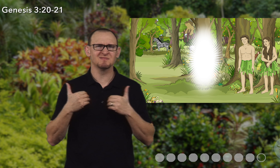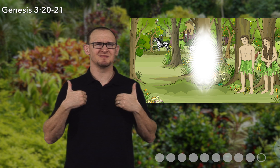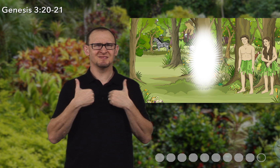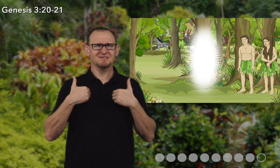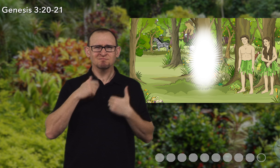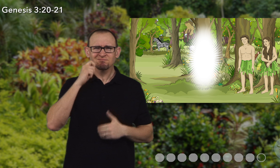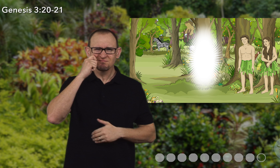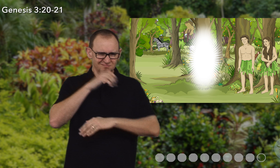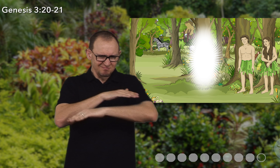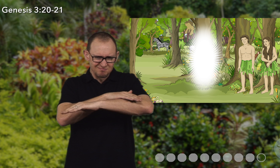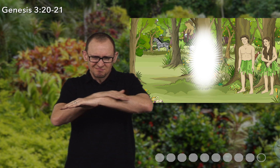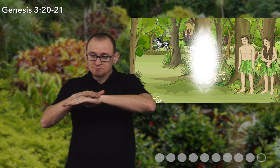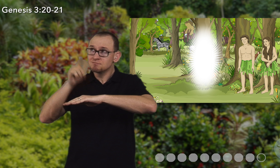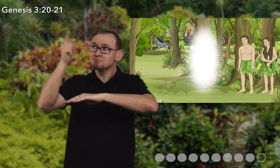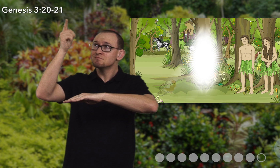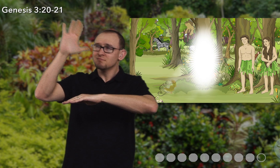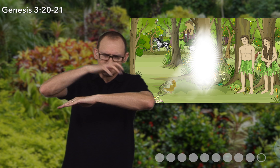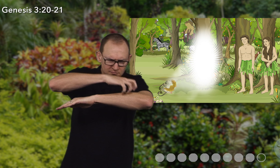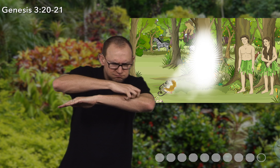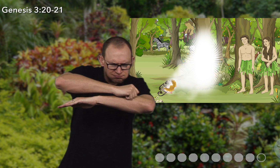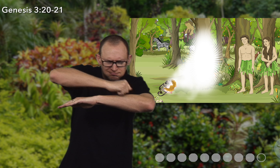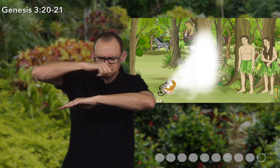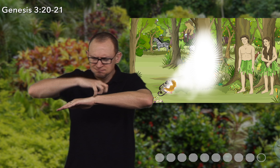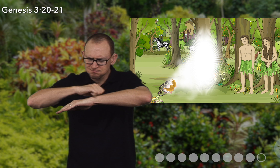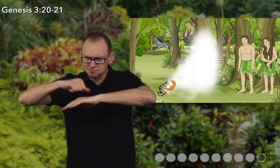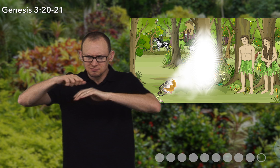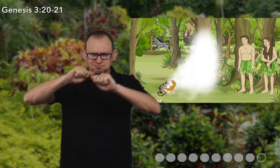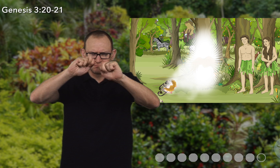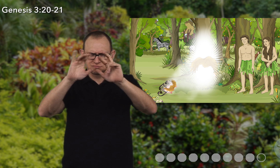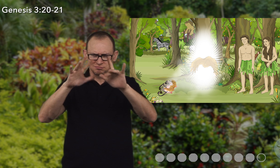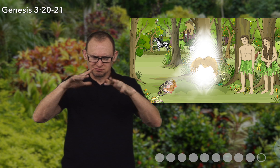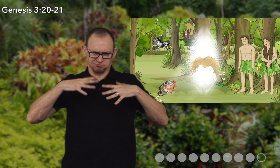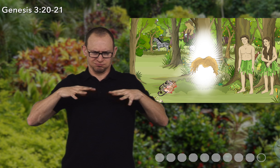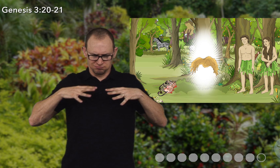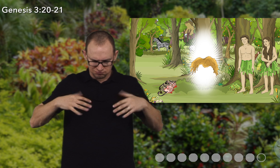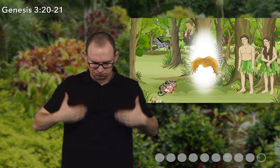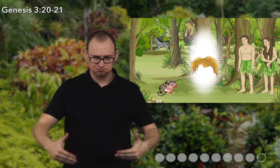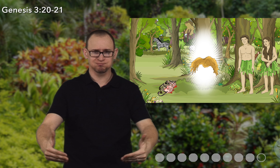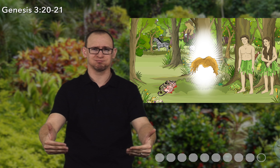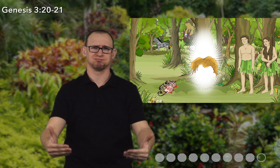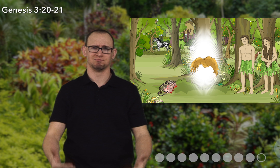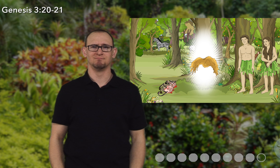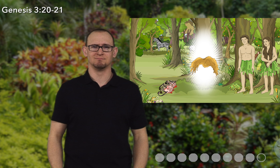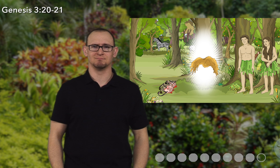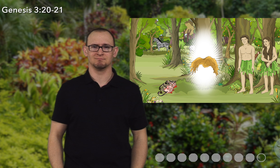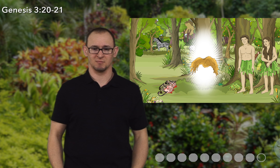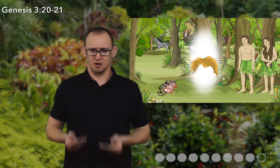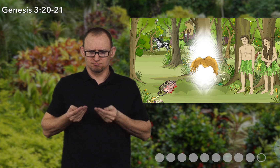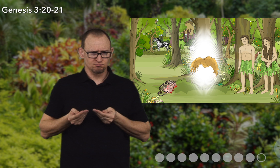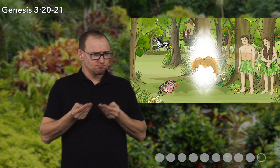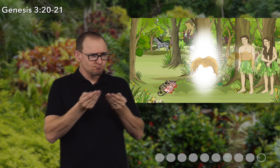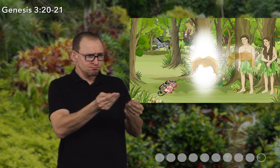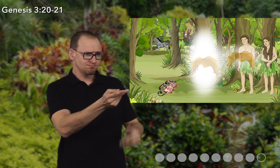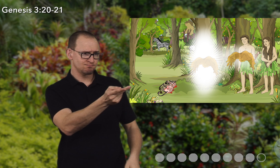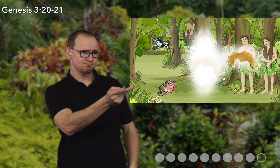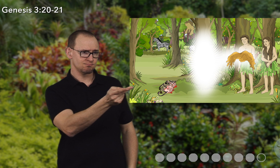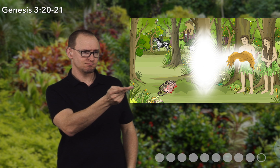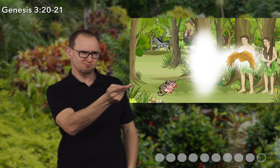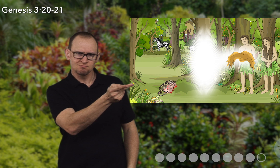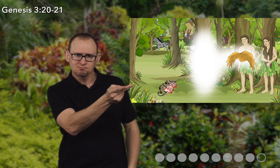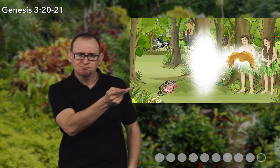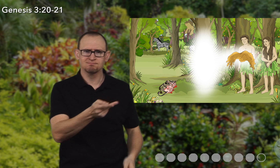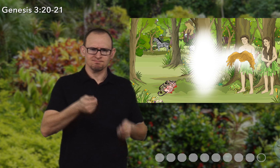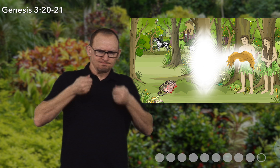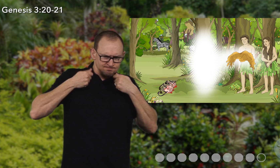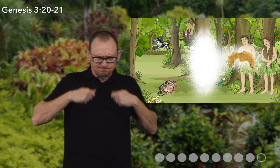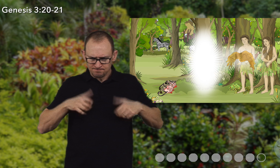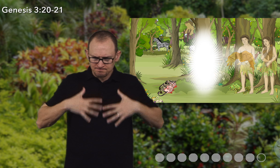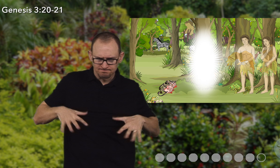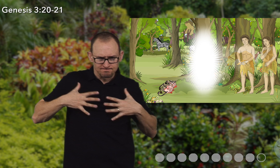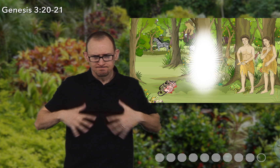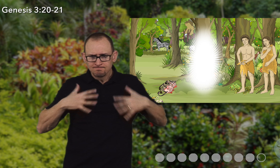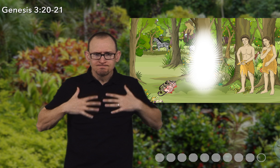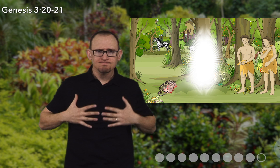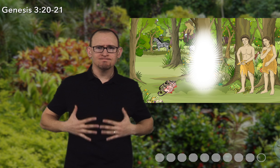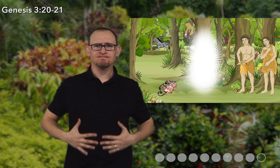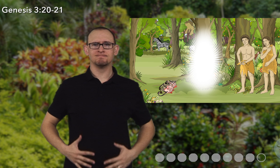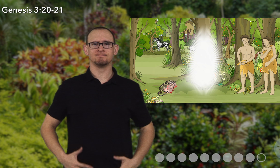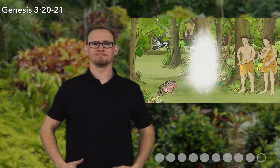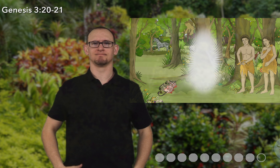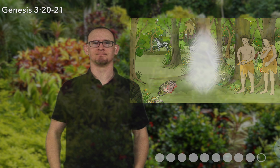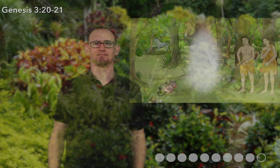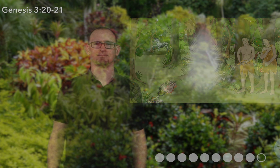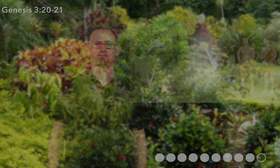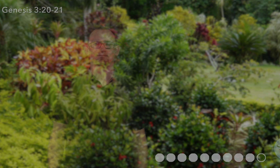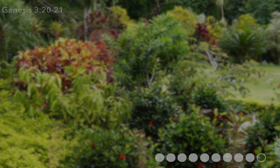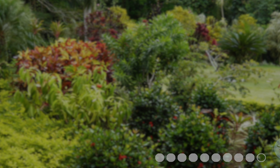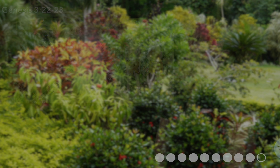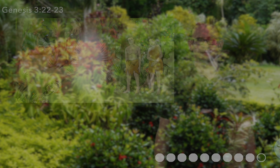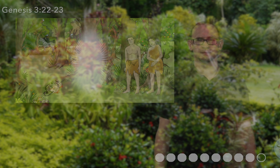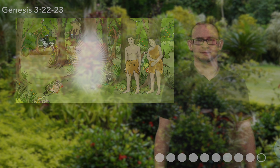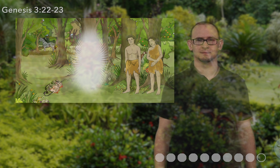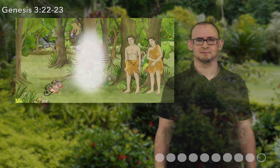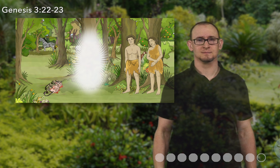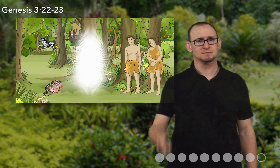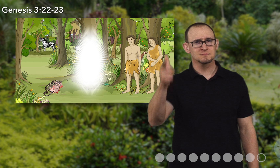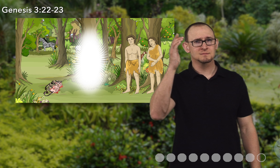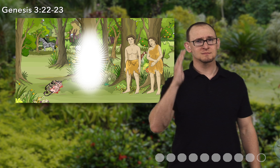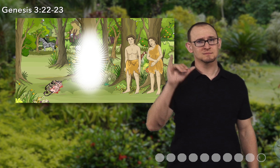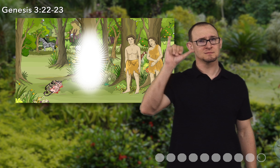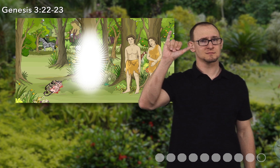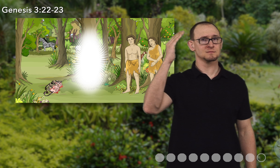And the LORD God made garments of skin for Adam and his wife, and He clothed them.